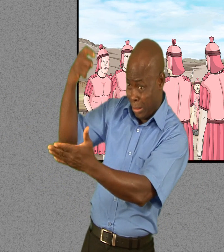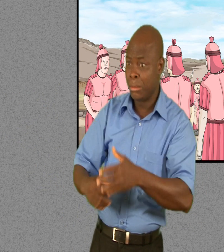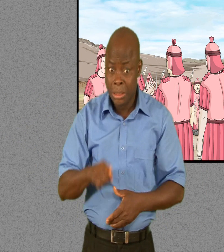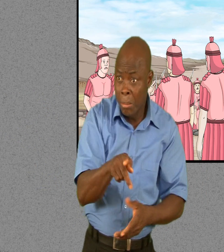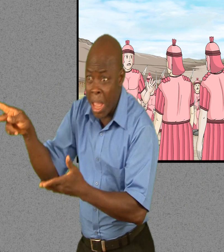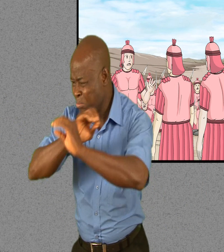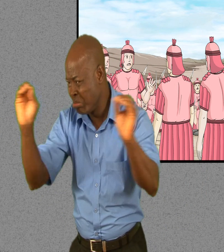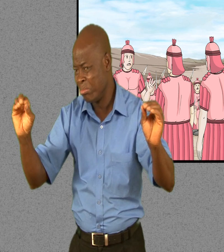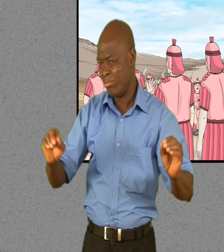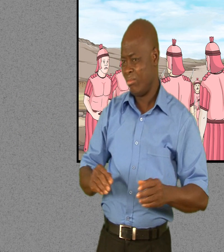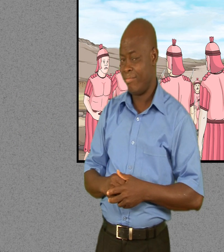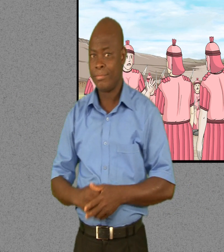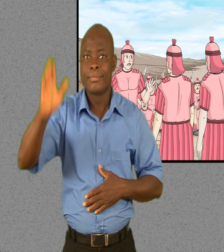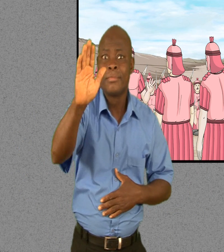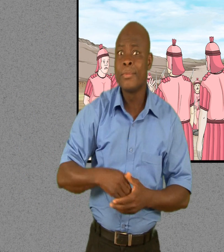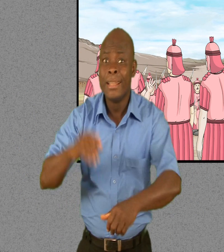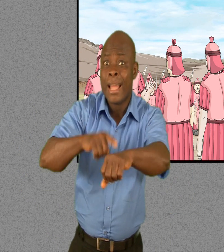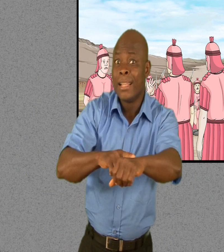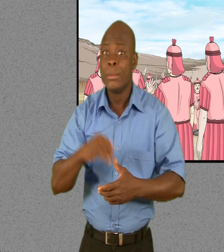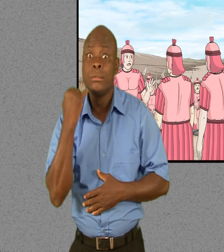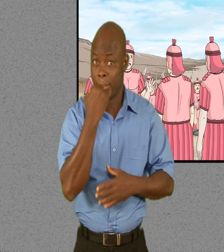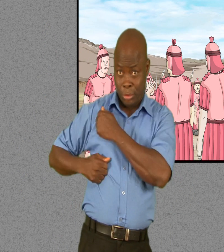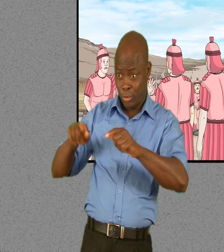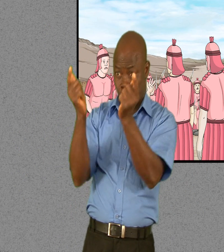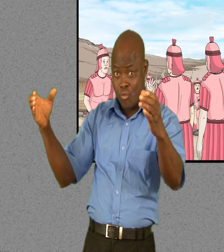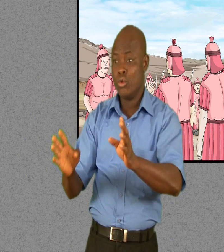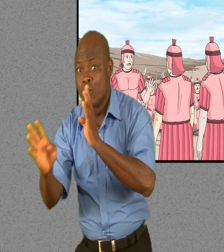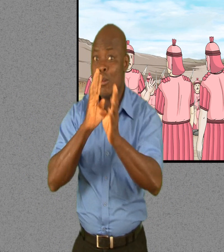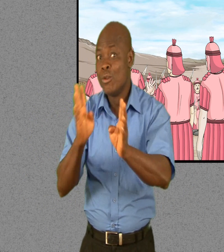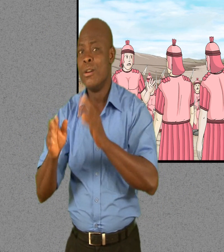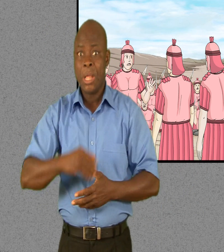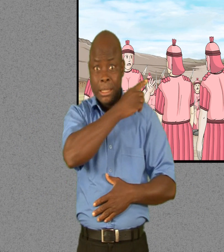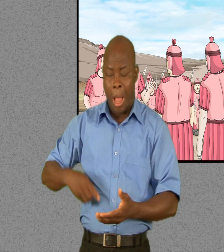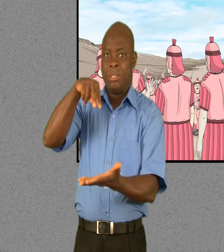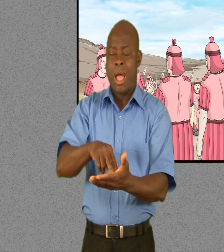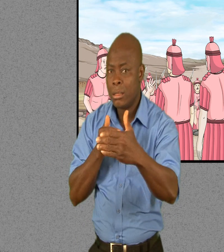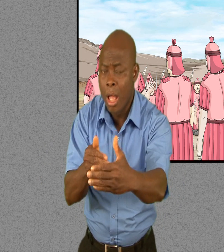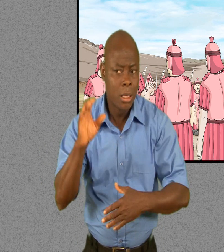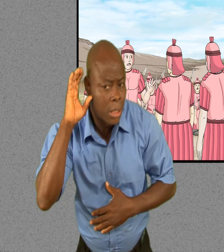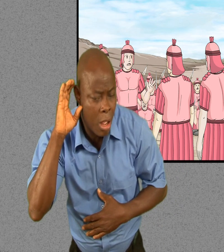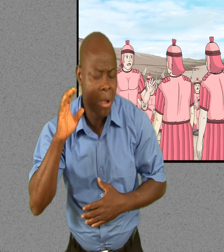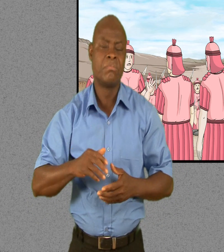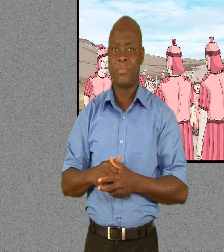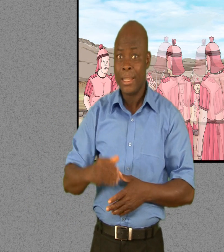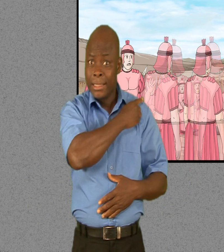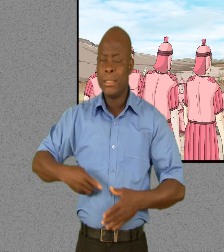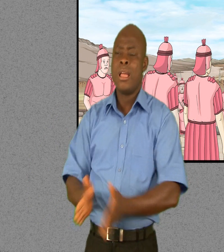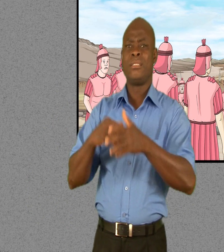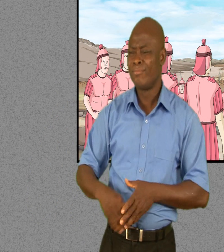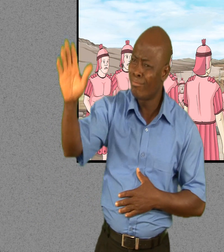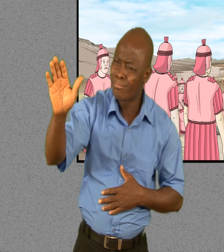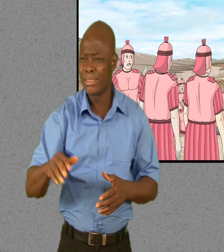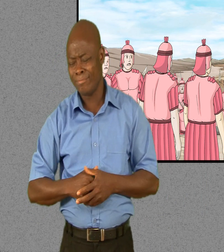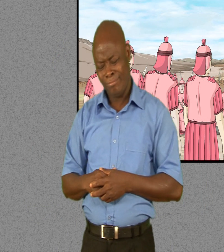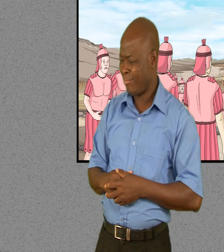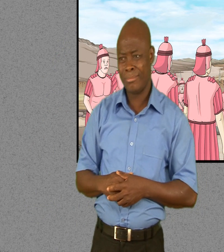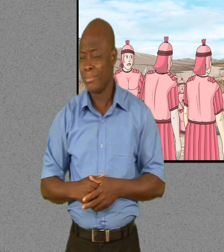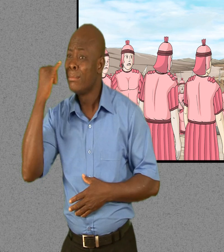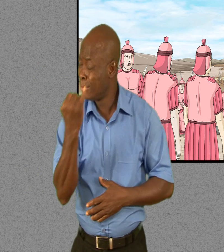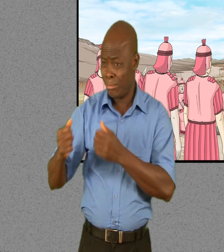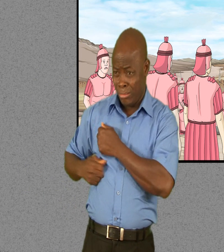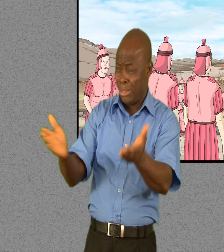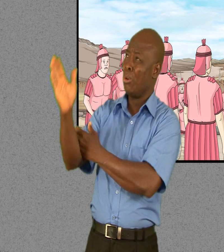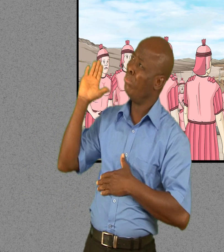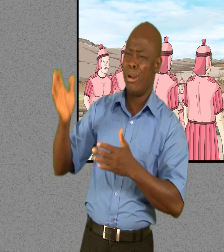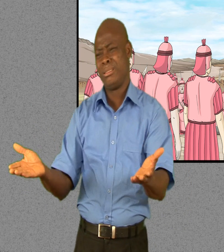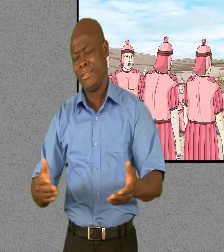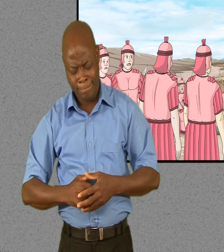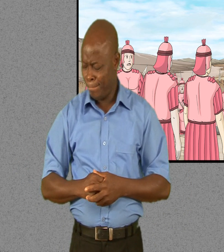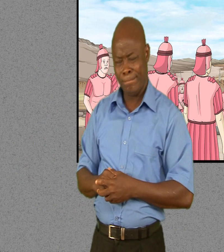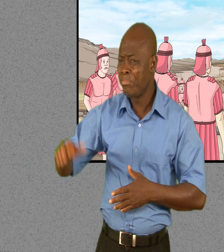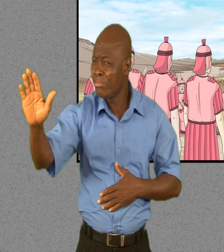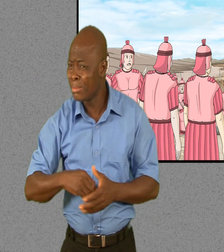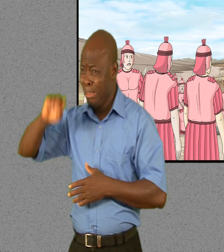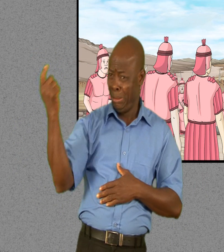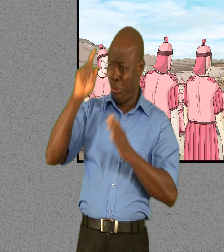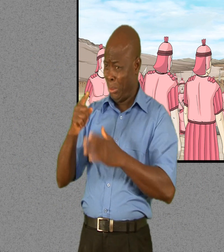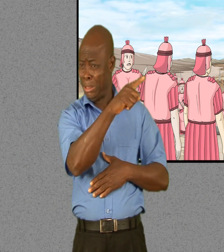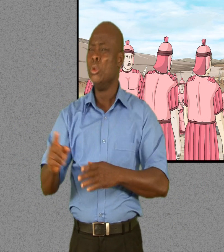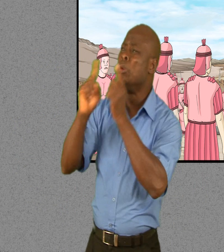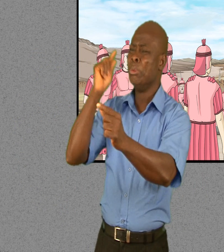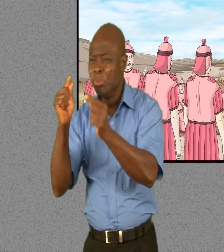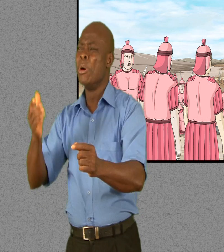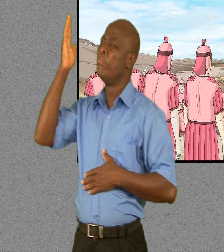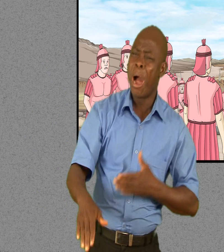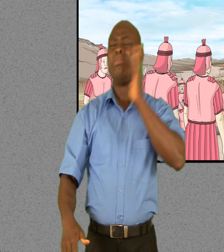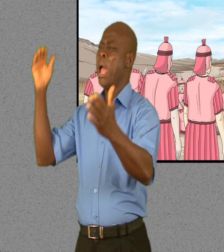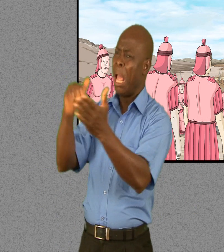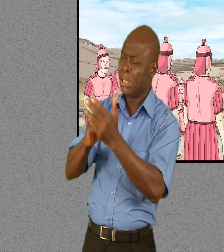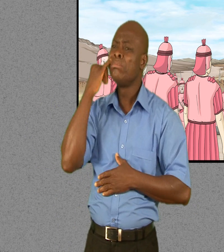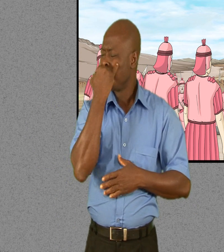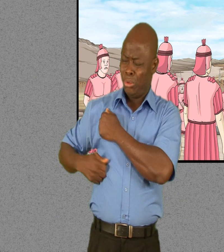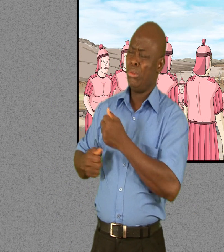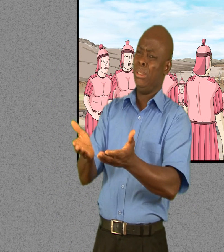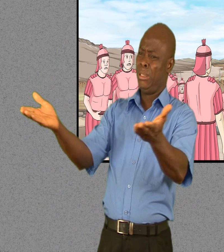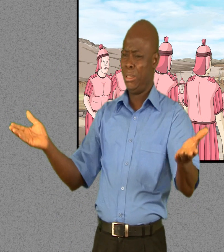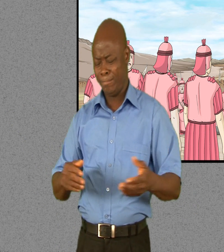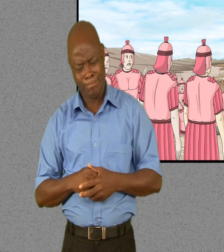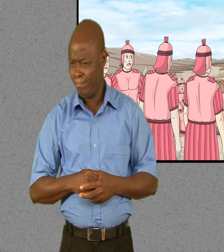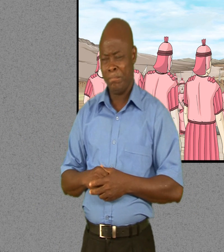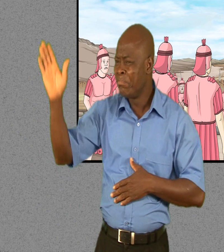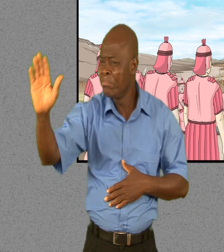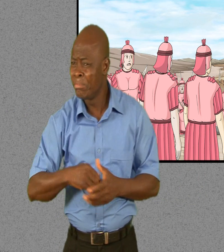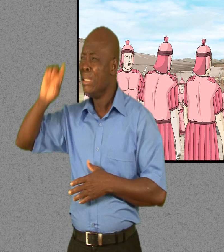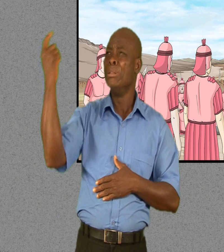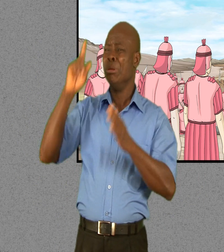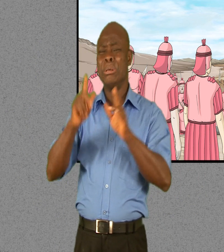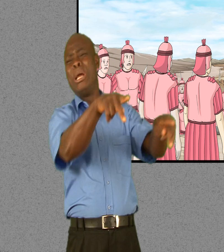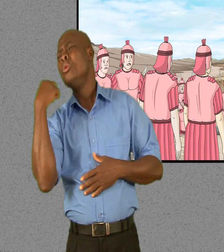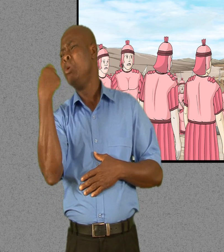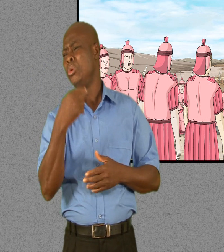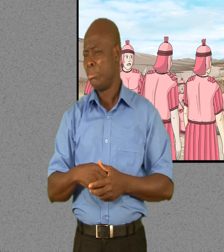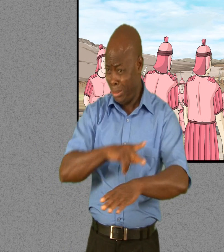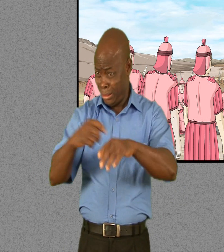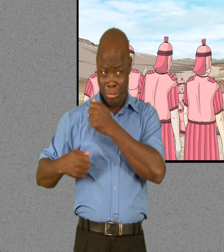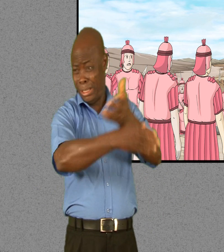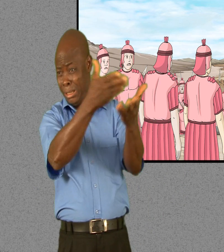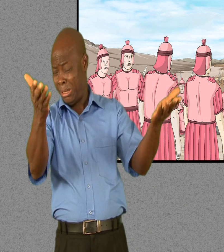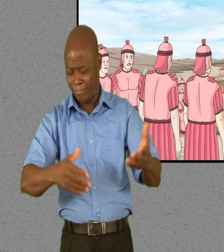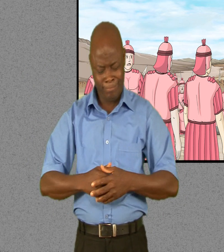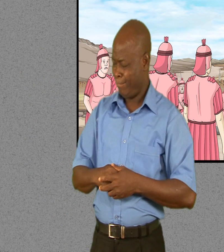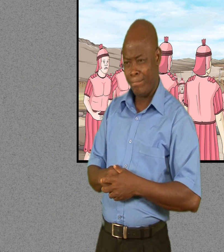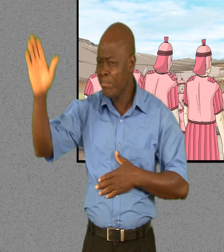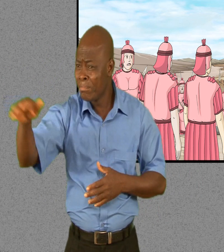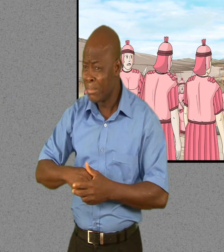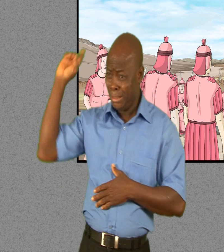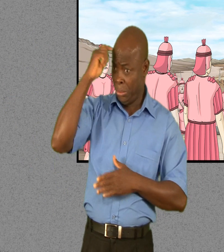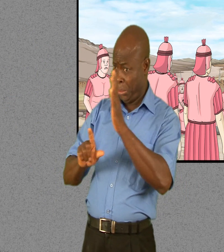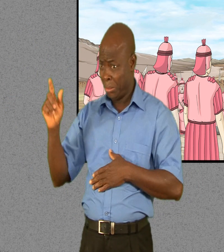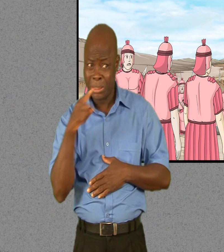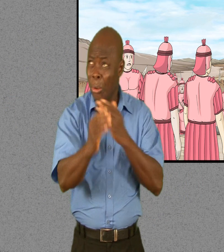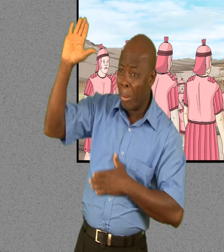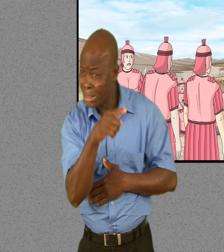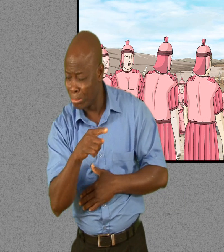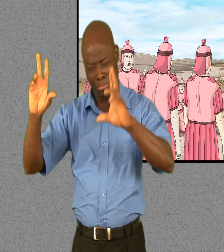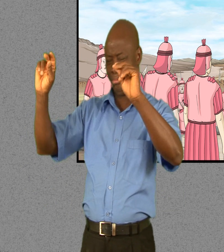To the man who kills him the king will give great riches. And he will give him his daughter in marriage and exempt his father’s house from taxation in Israel.”